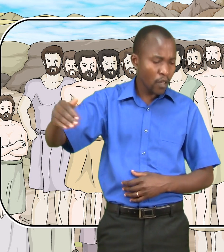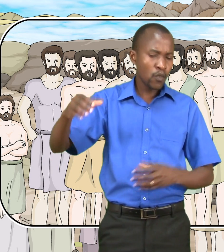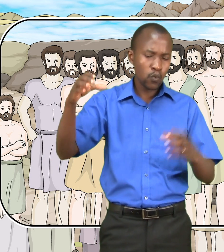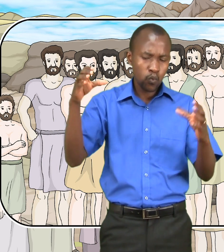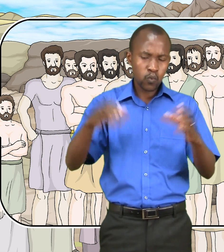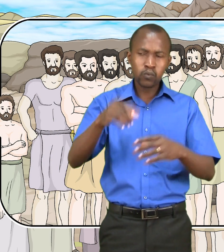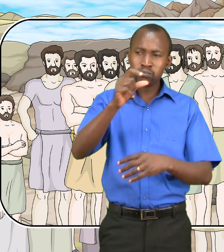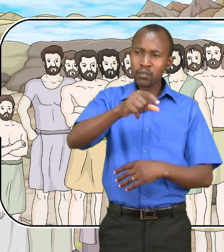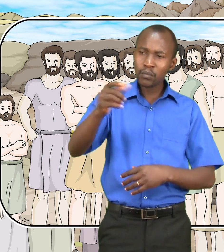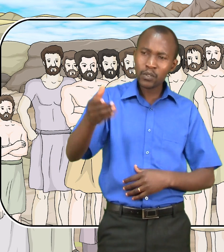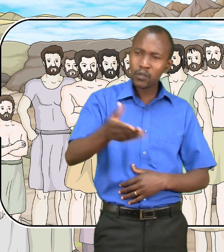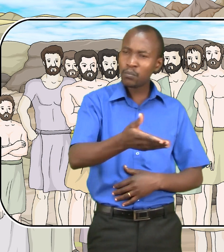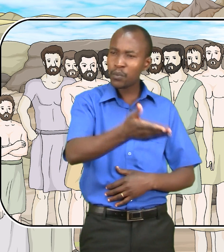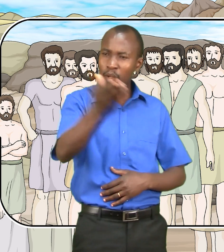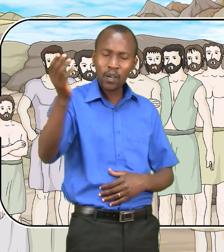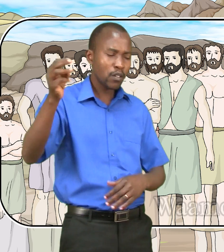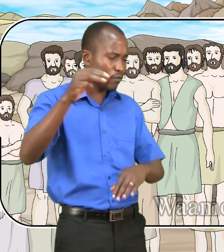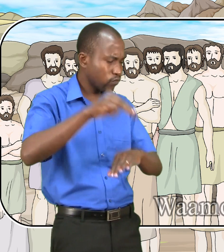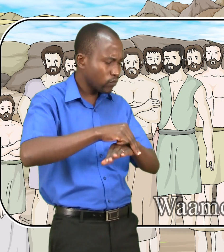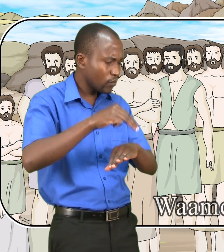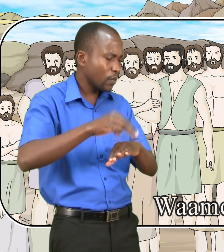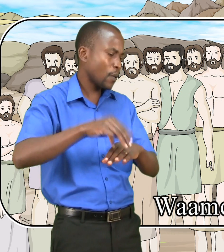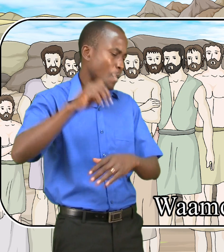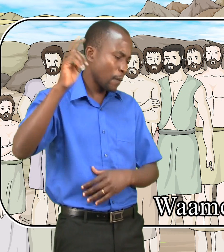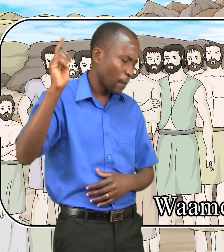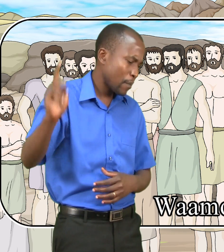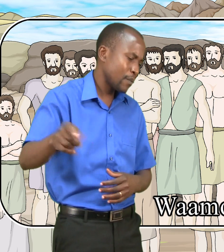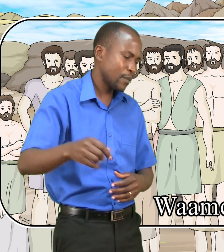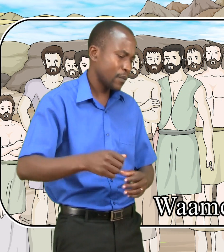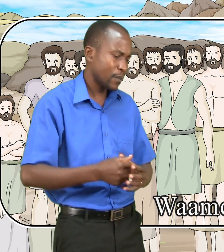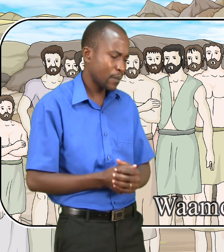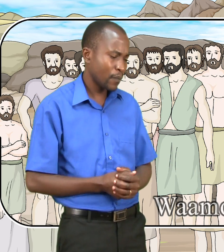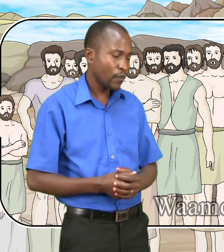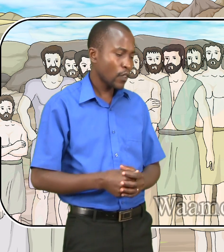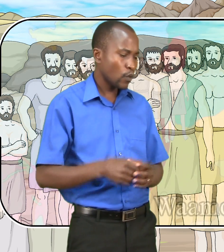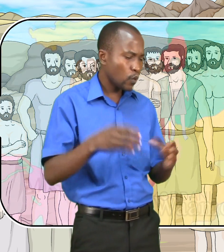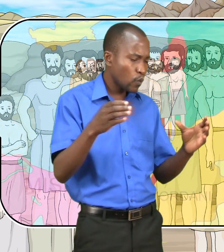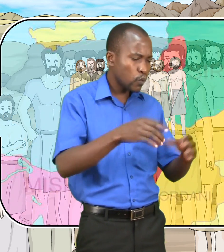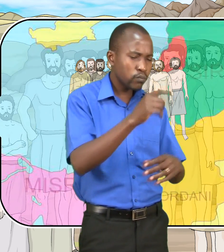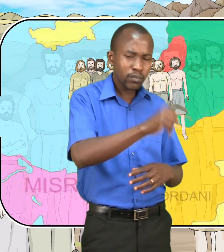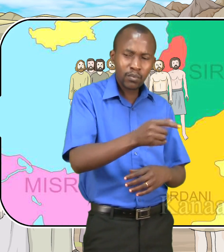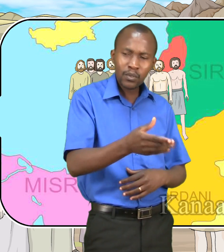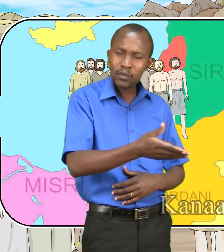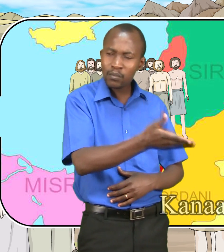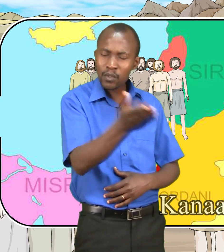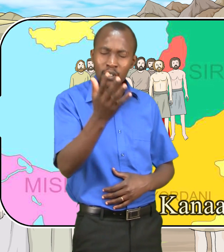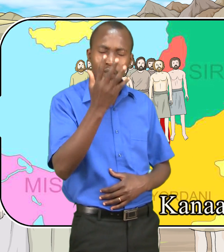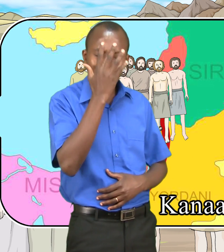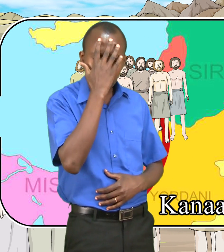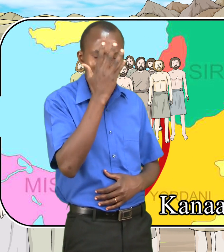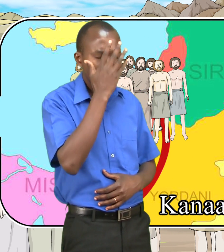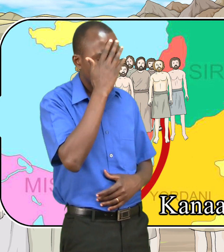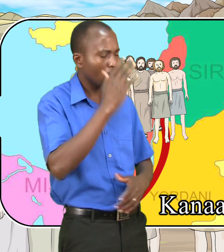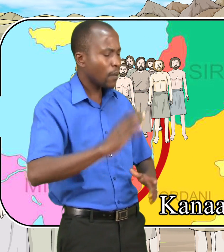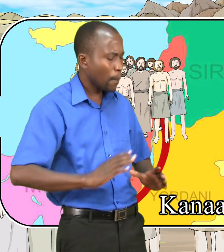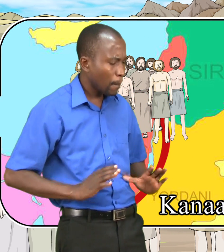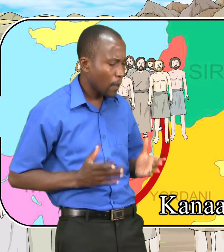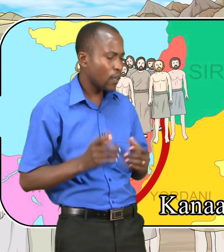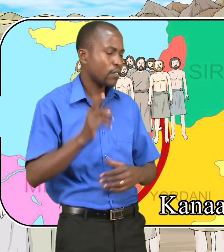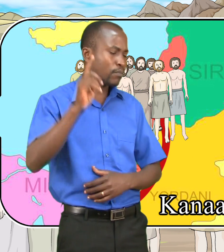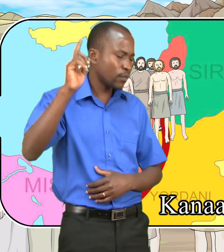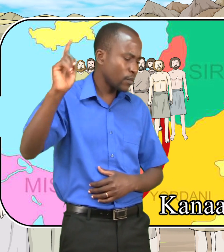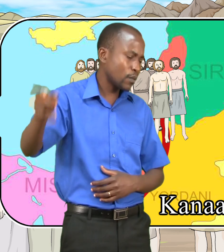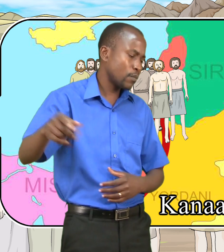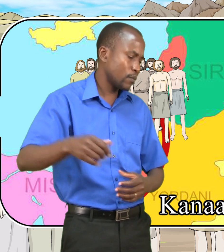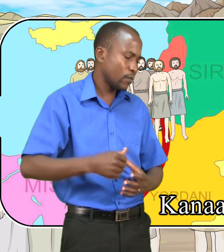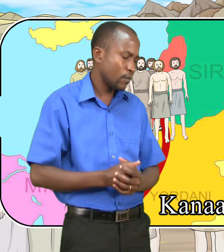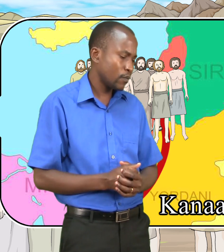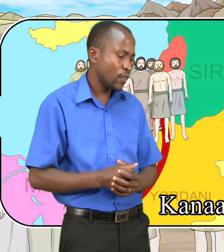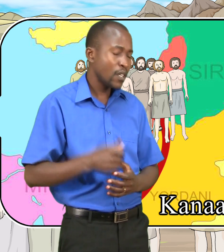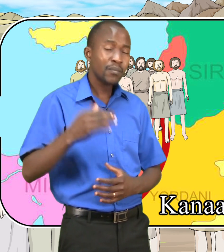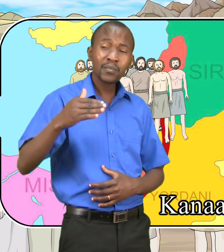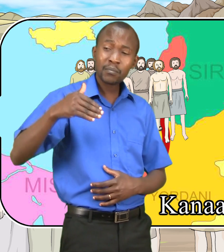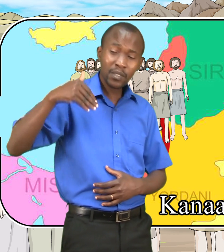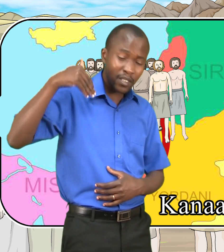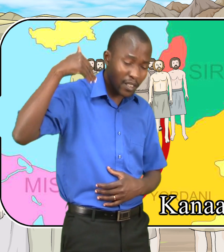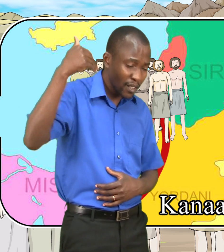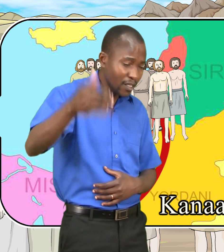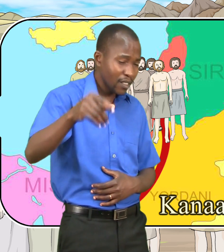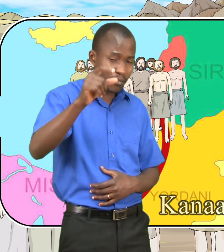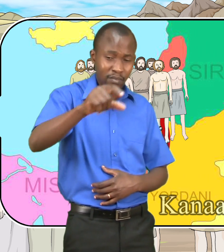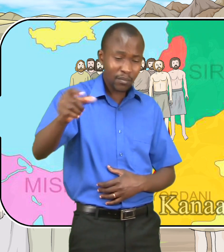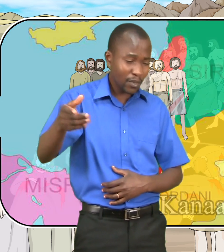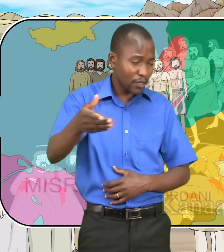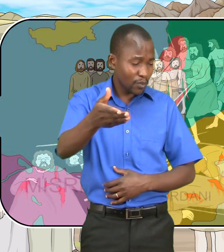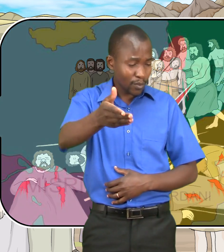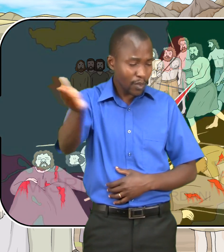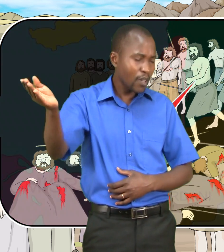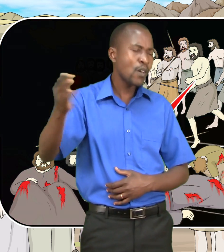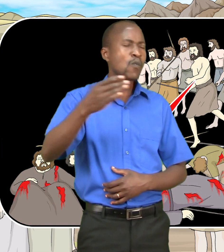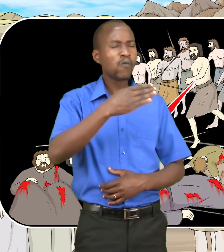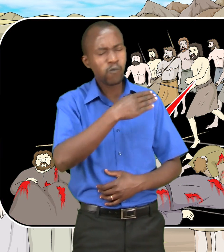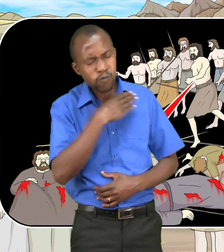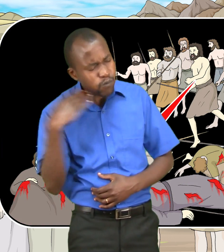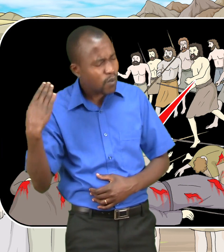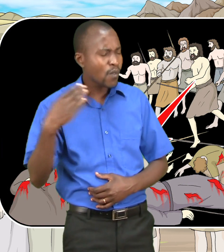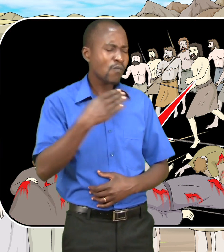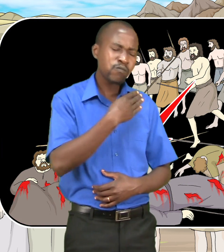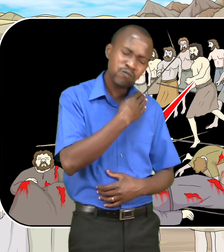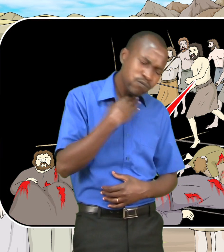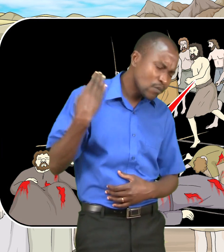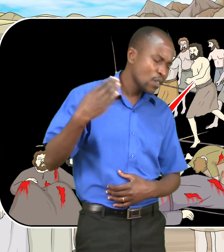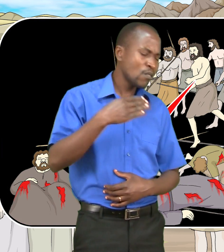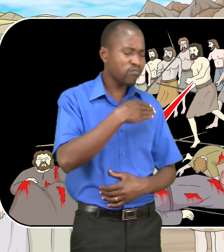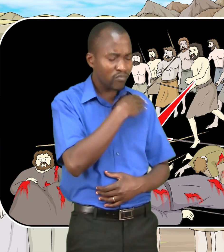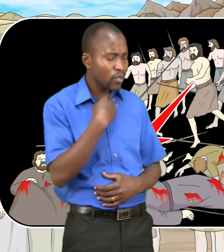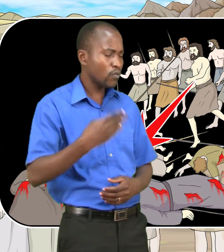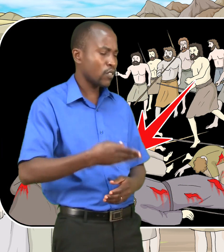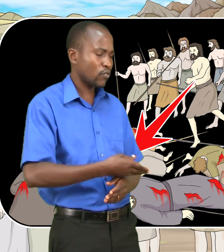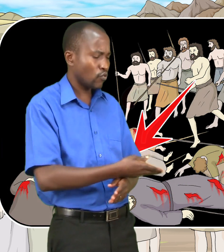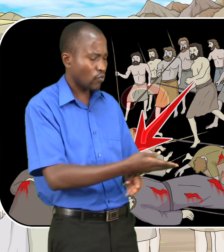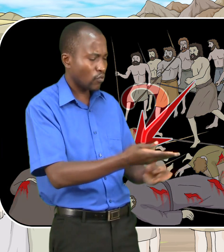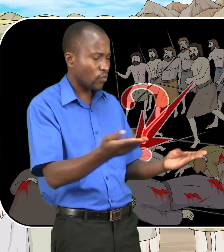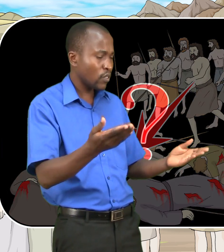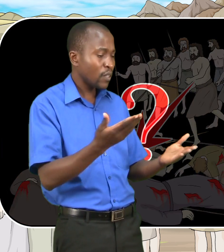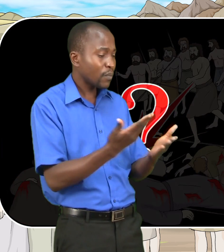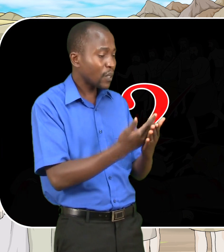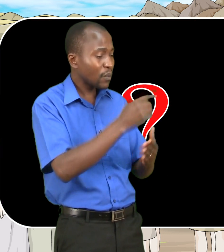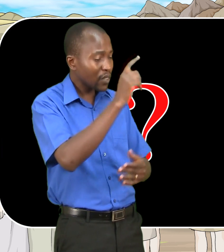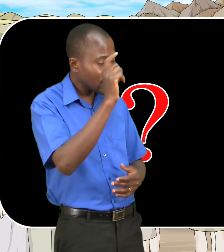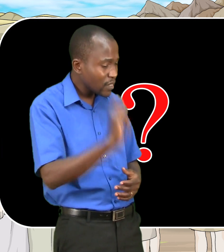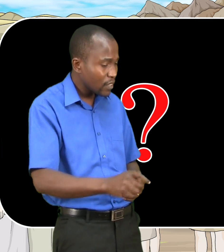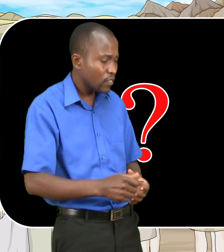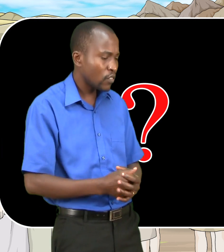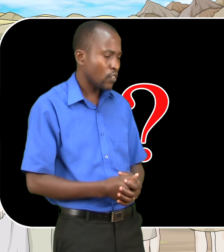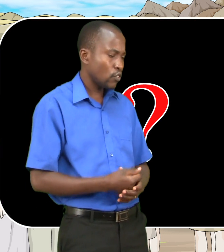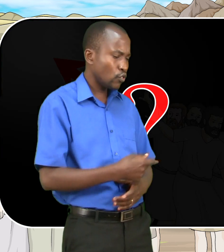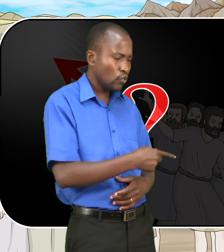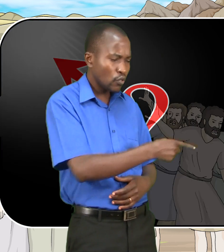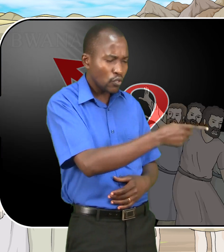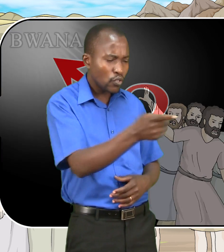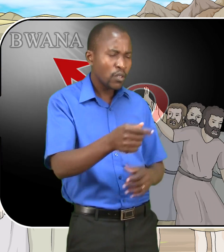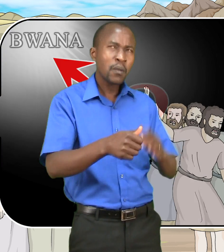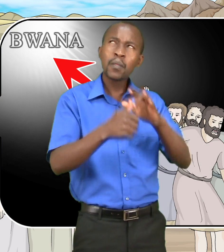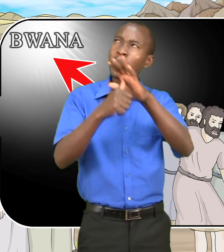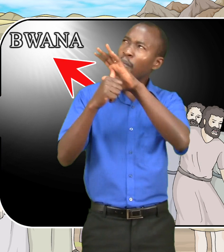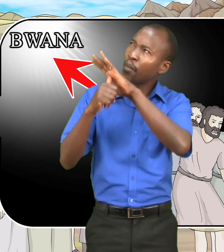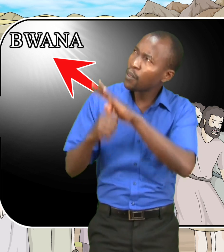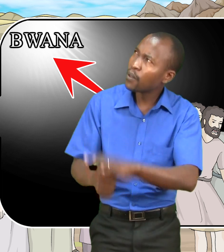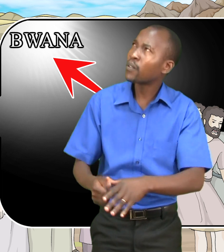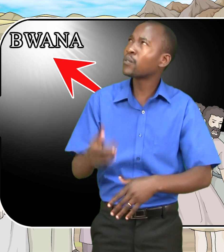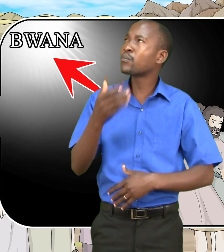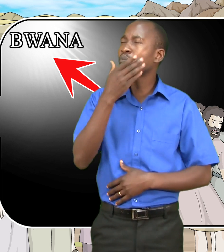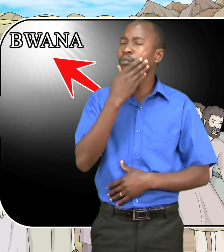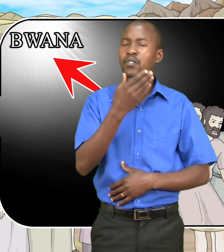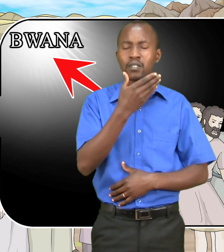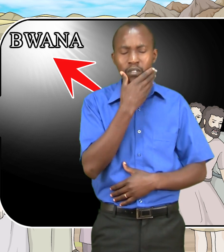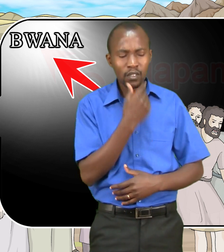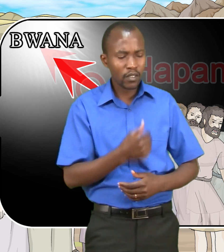For there the Amalekites and Canaanites will face you, and you will fall by the sword.